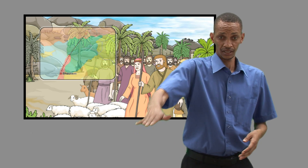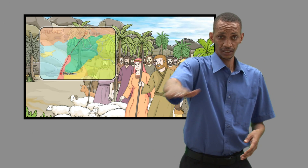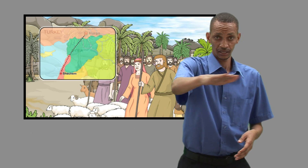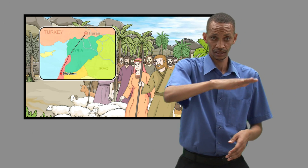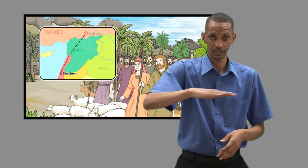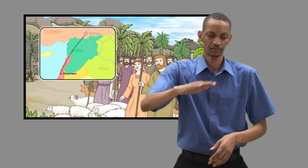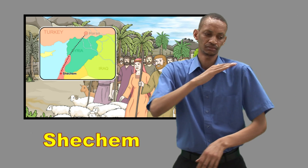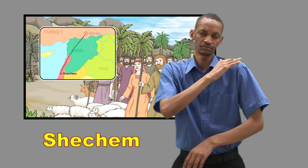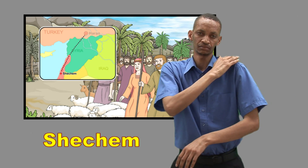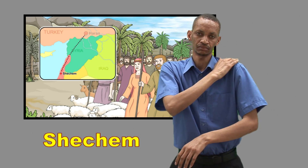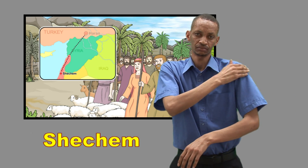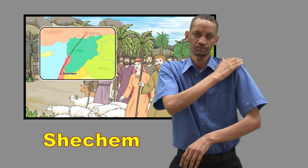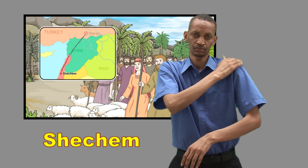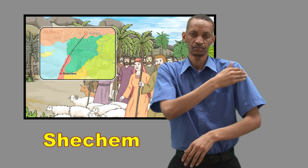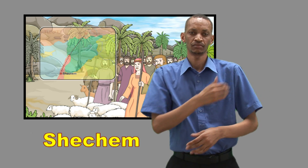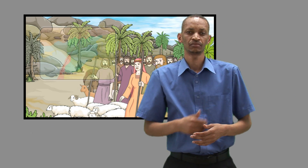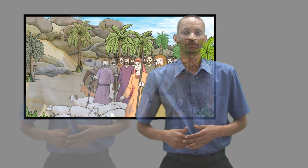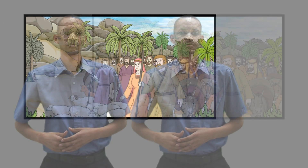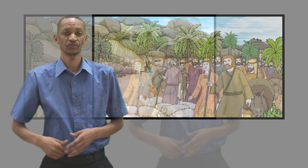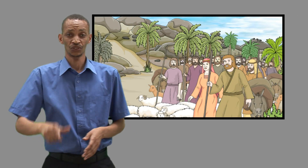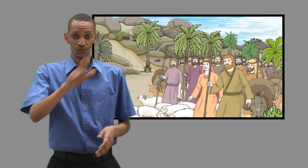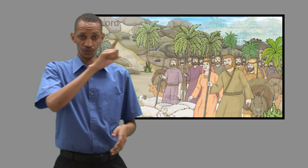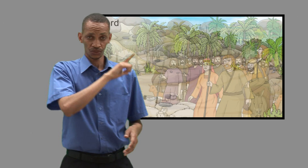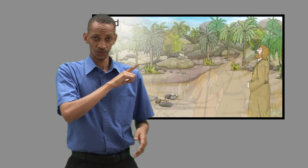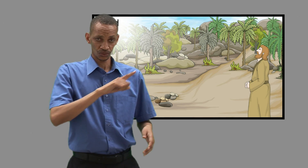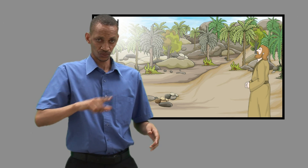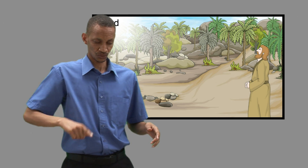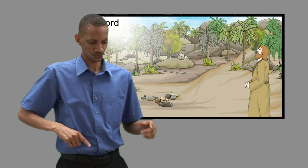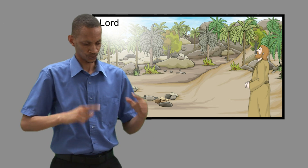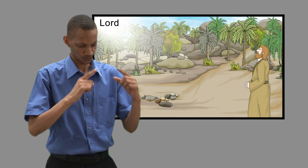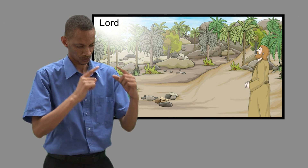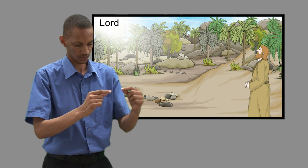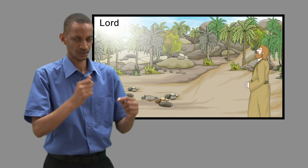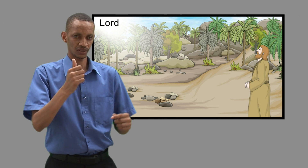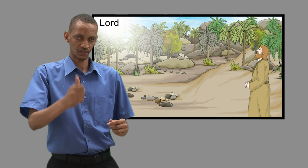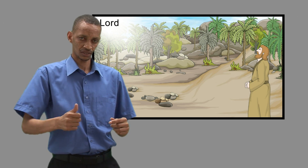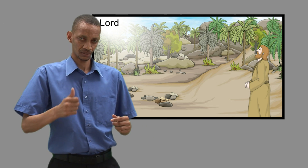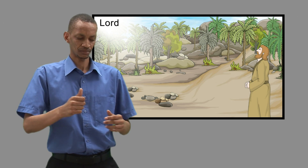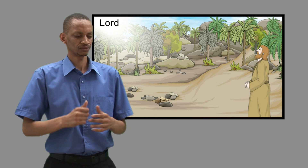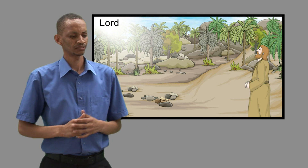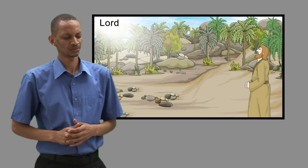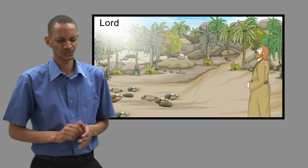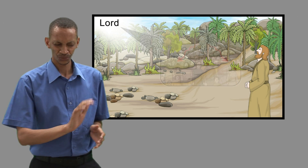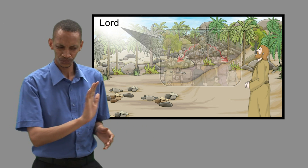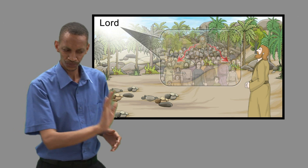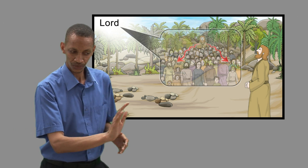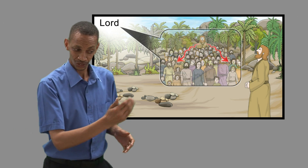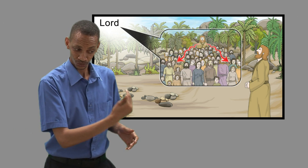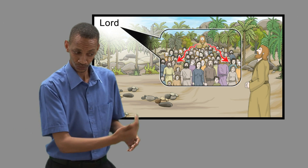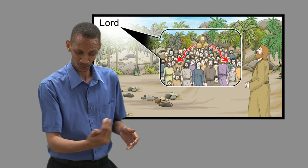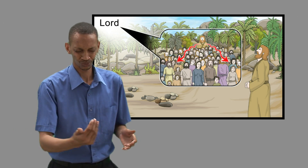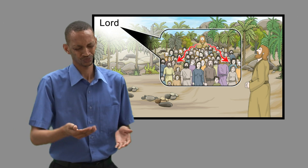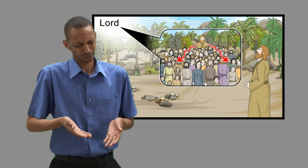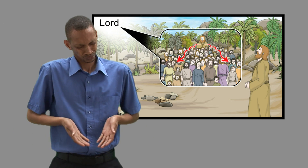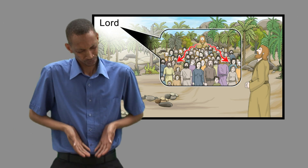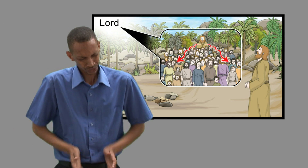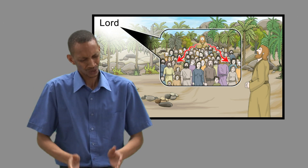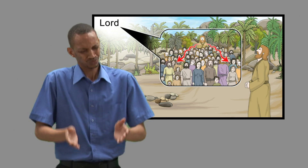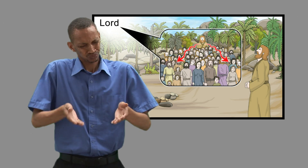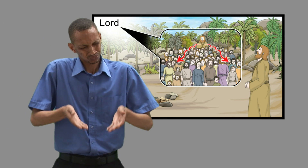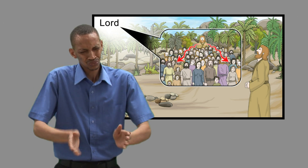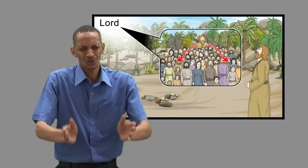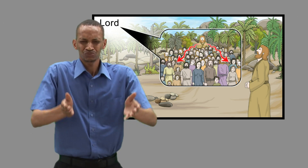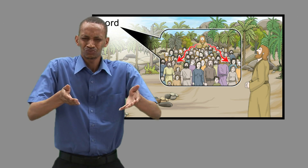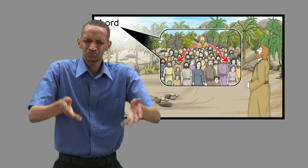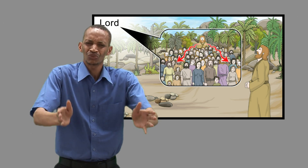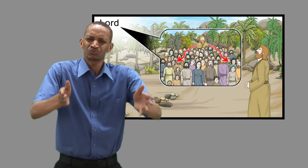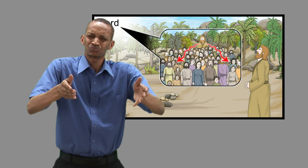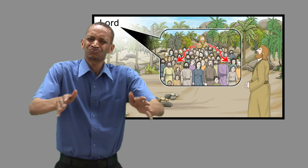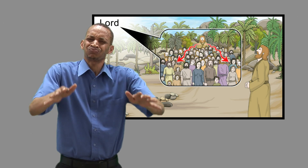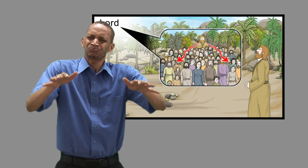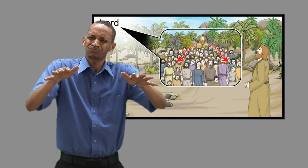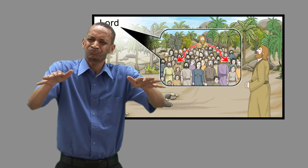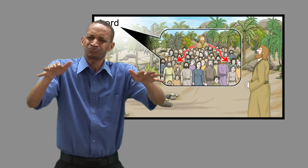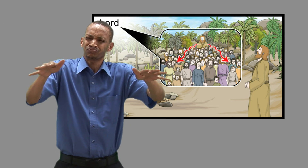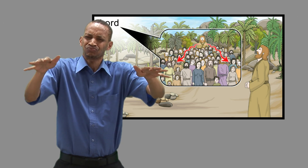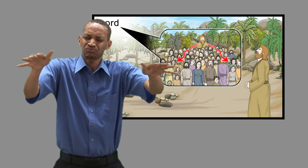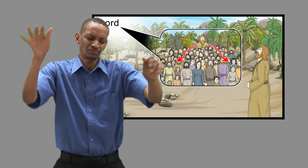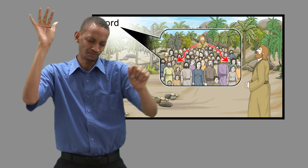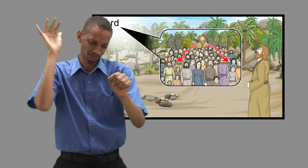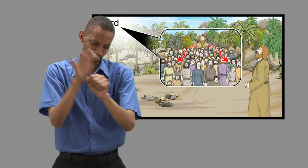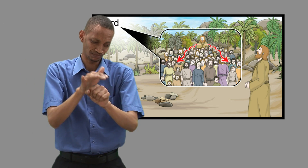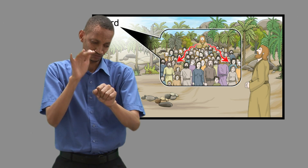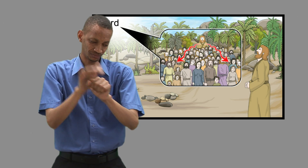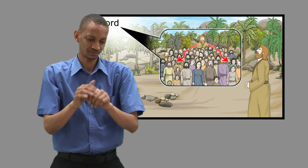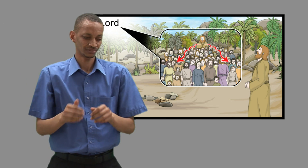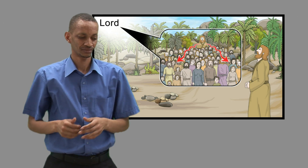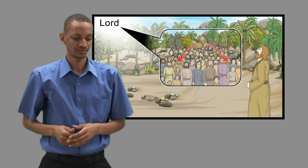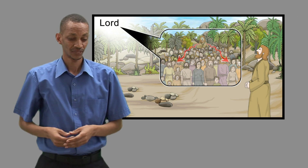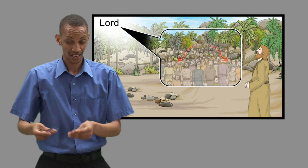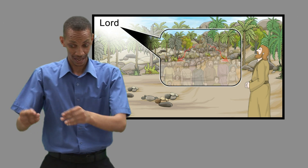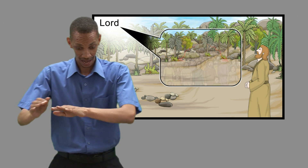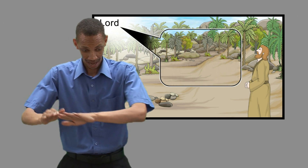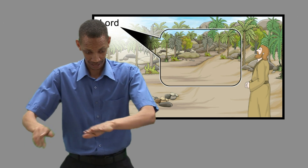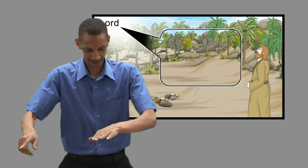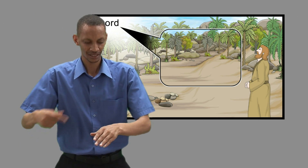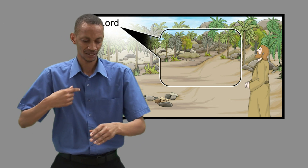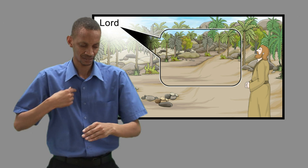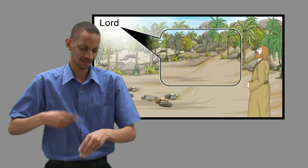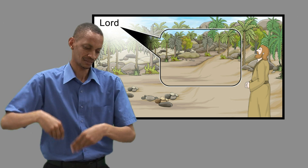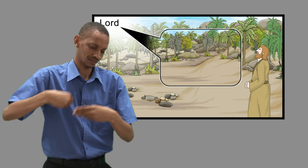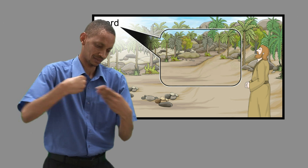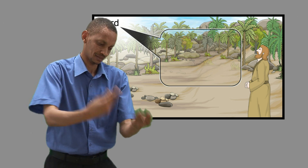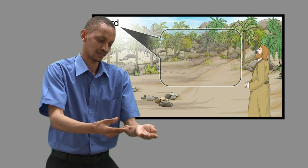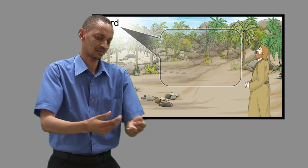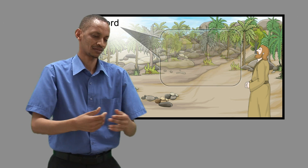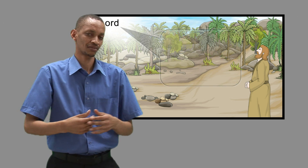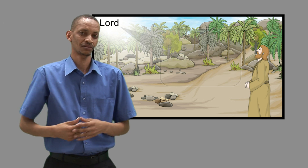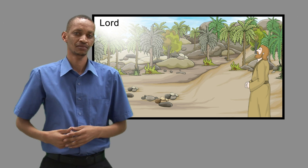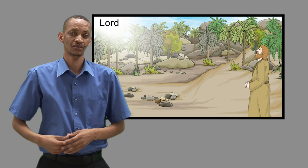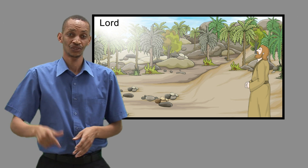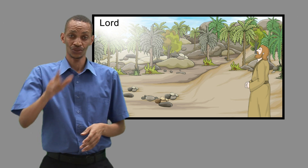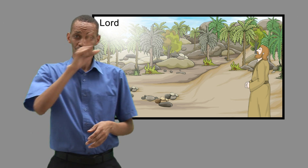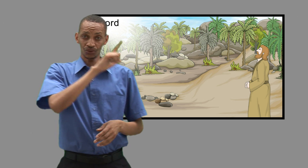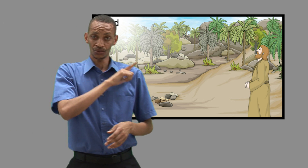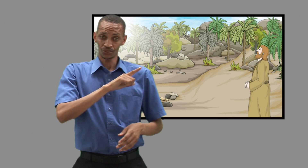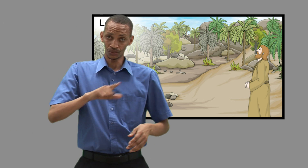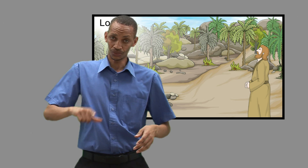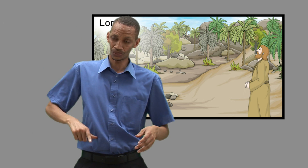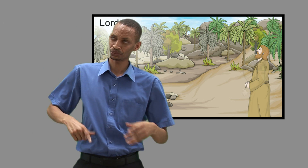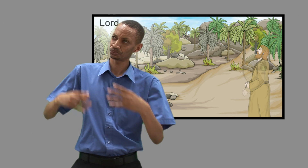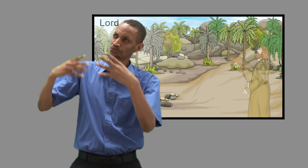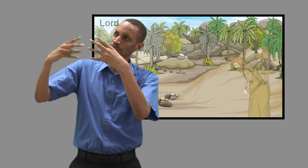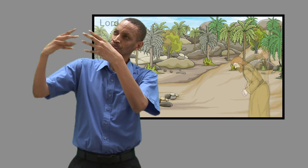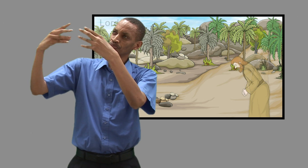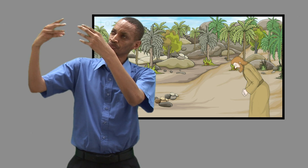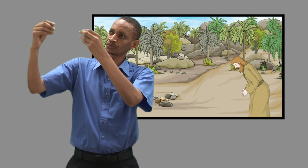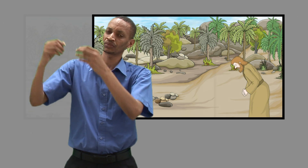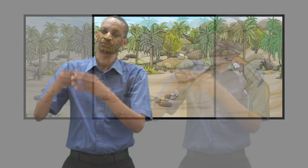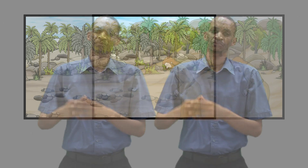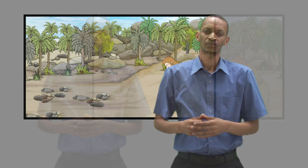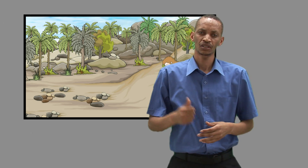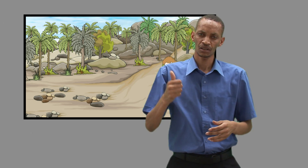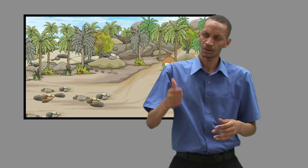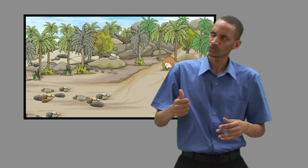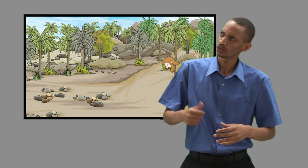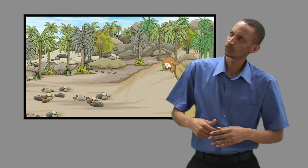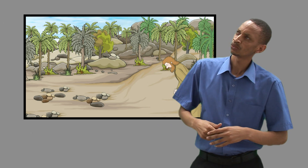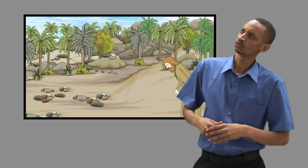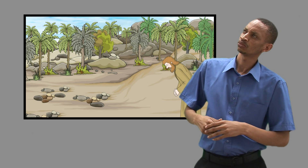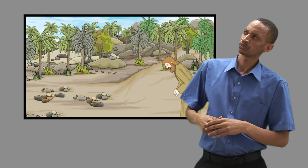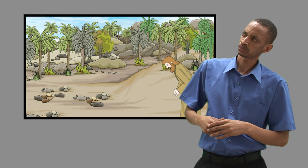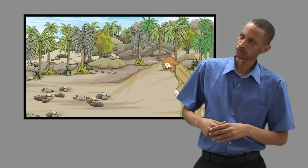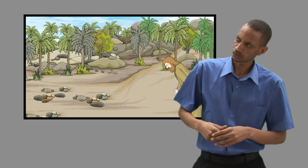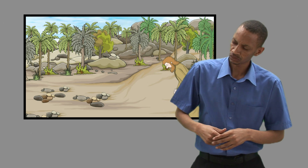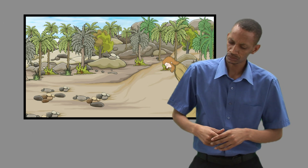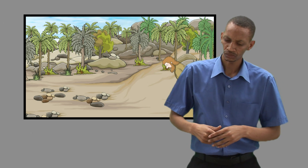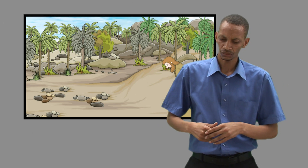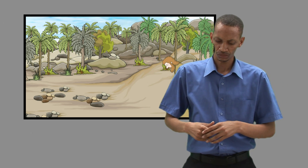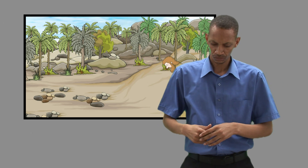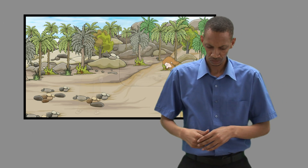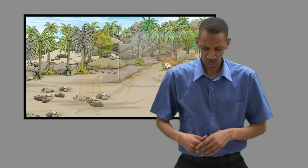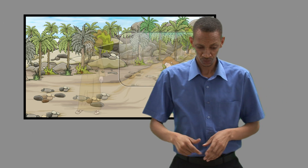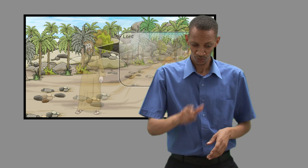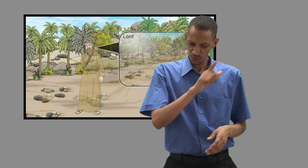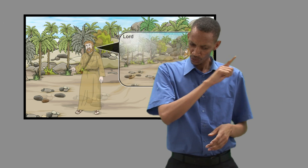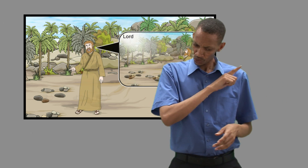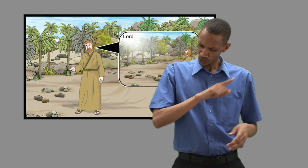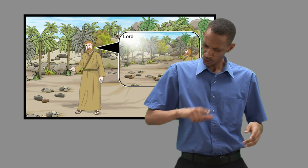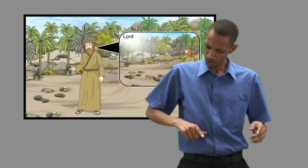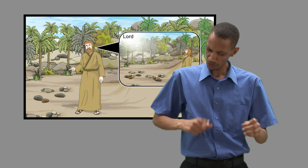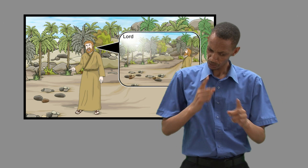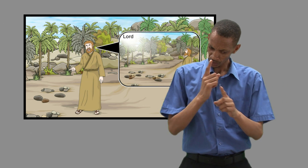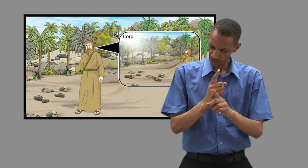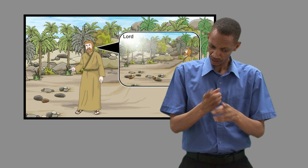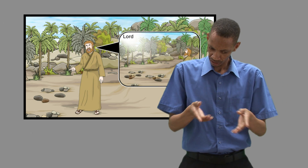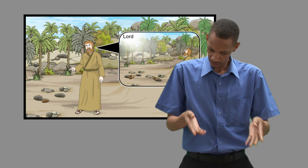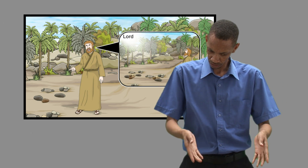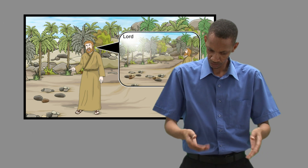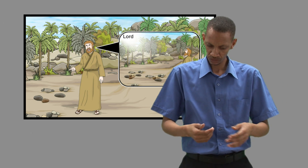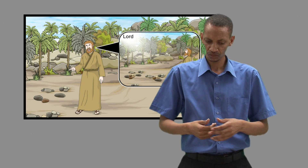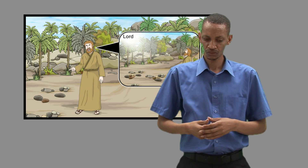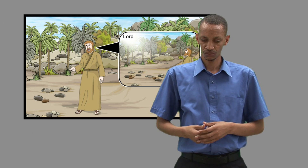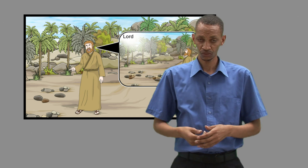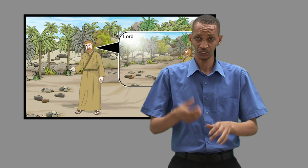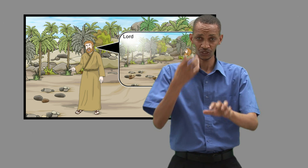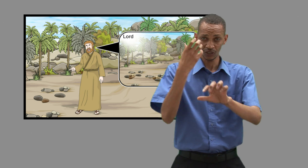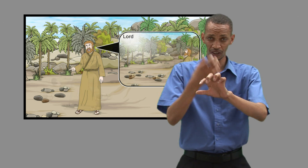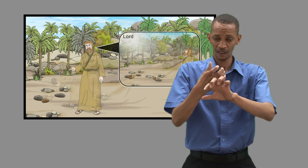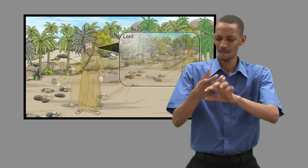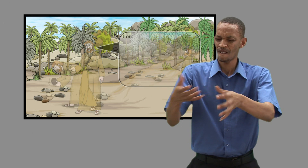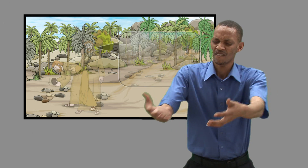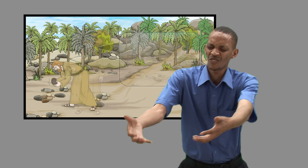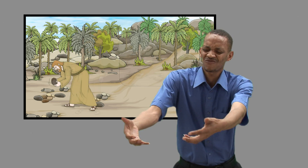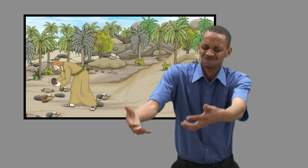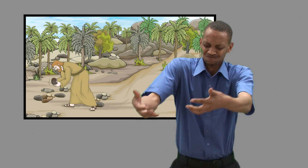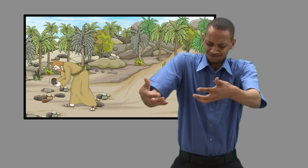Then the LORD appeared to Abram and said, “I will give this land to your offspring.”